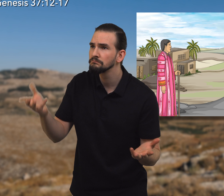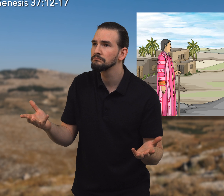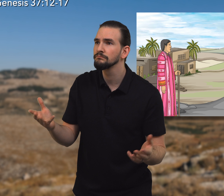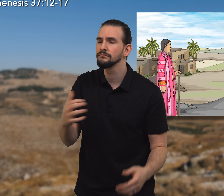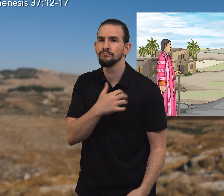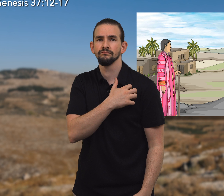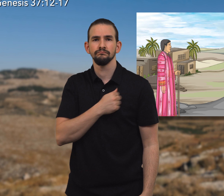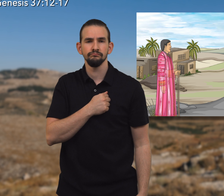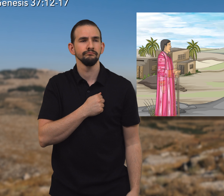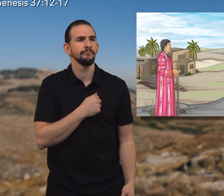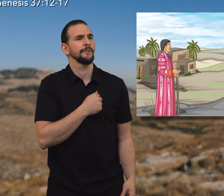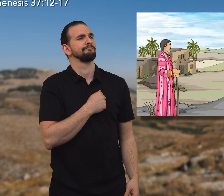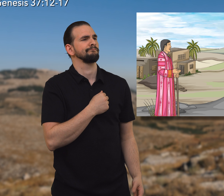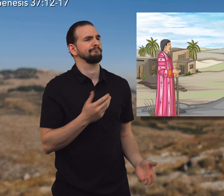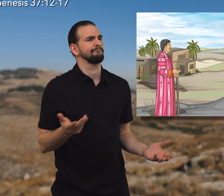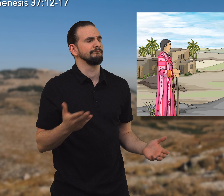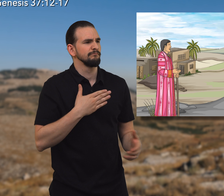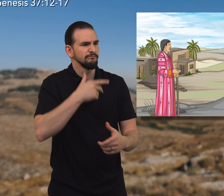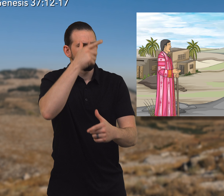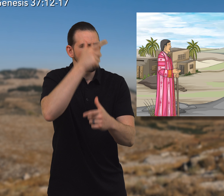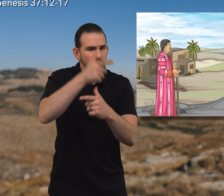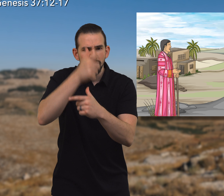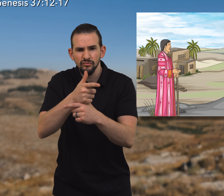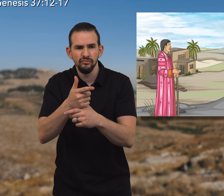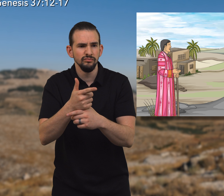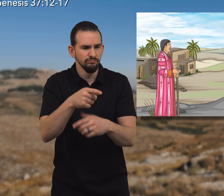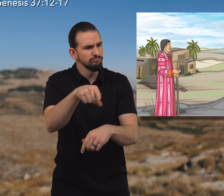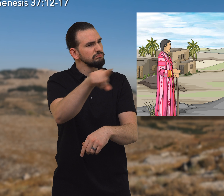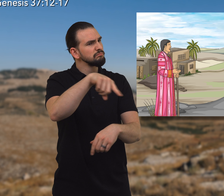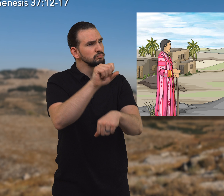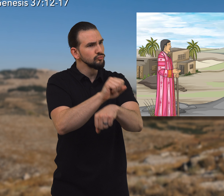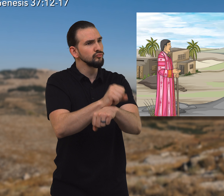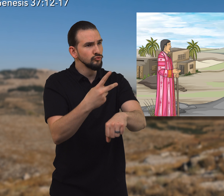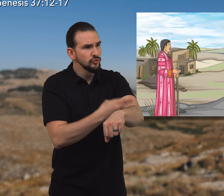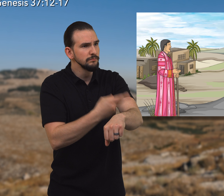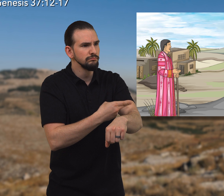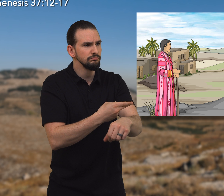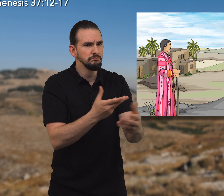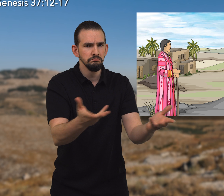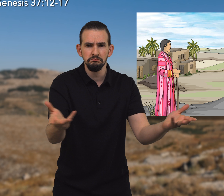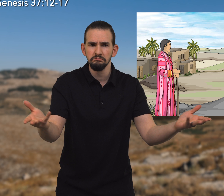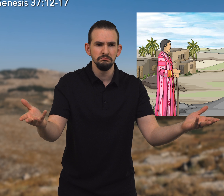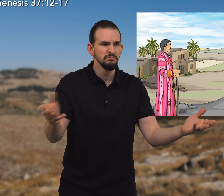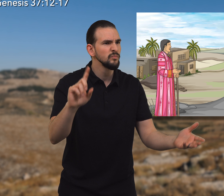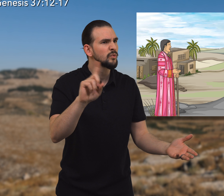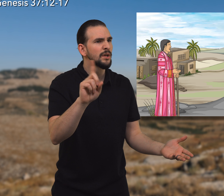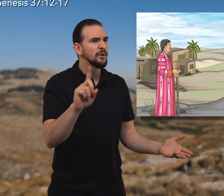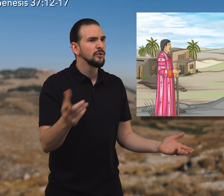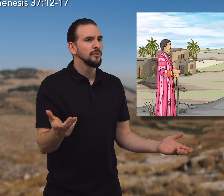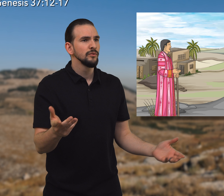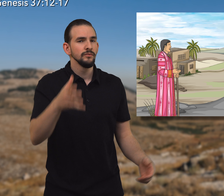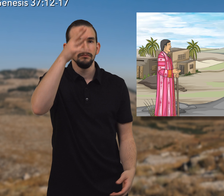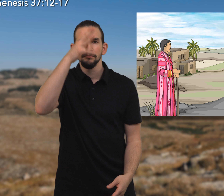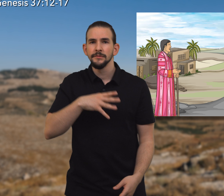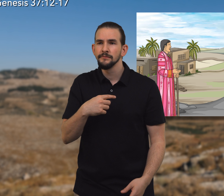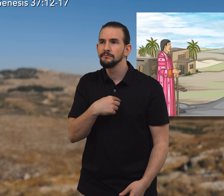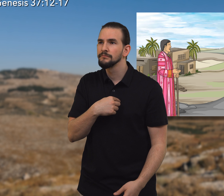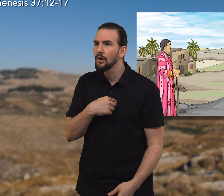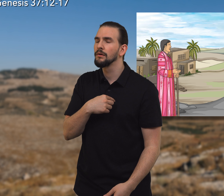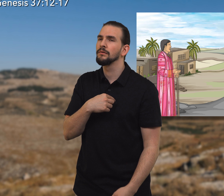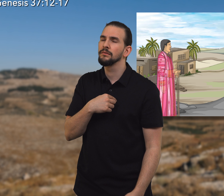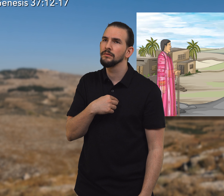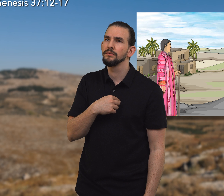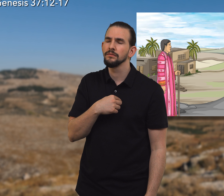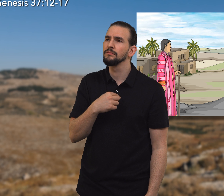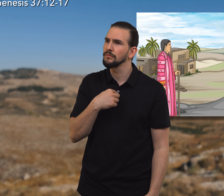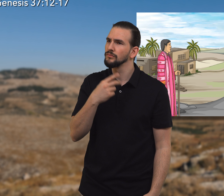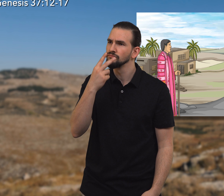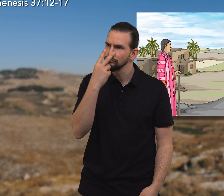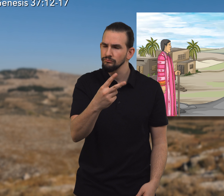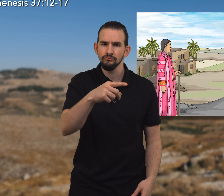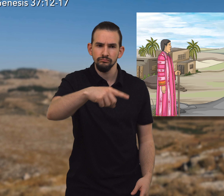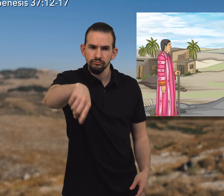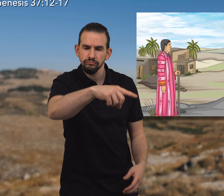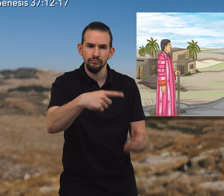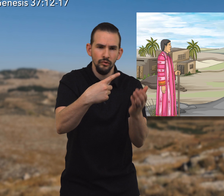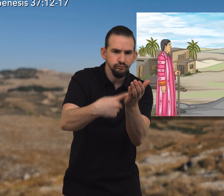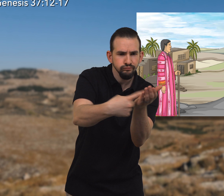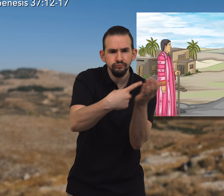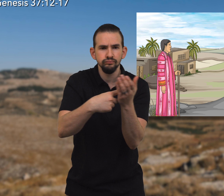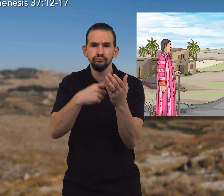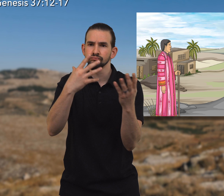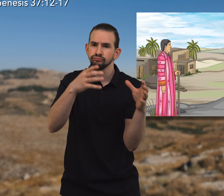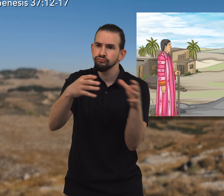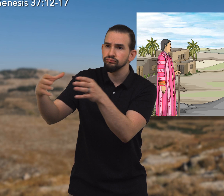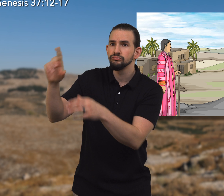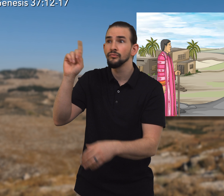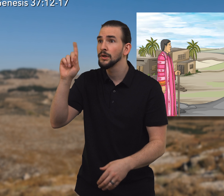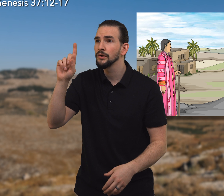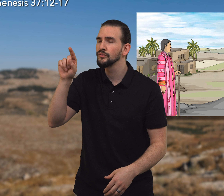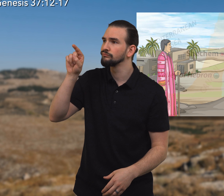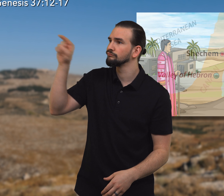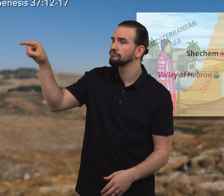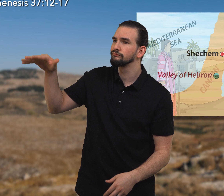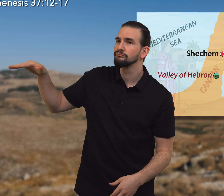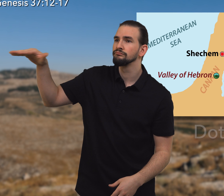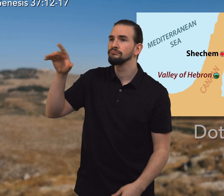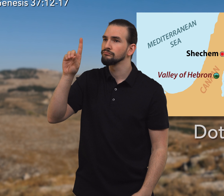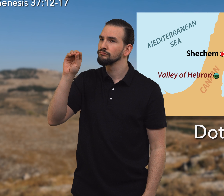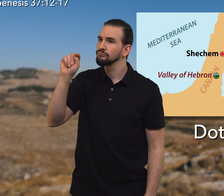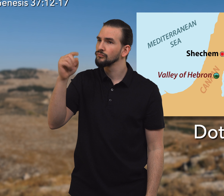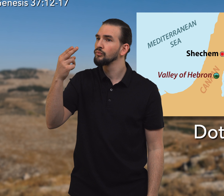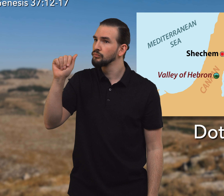“Can you please tell me where they are pasturing their flocks?” “They have moved on from here,” the man answered.